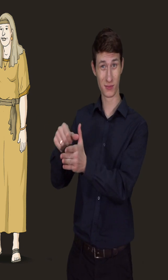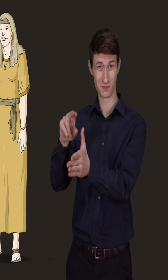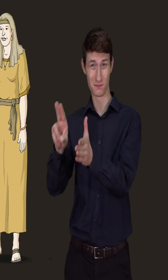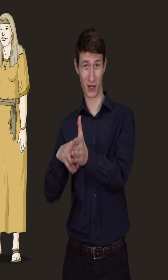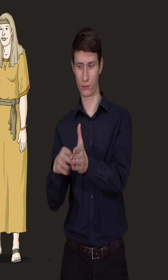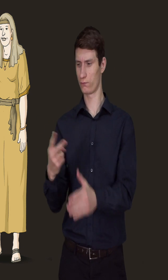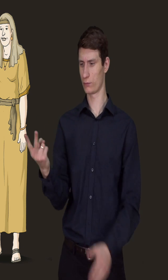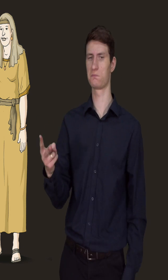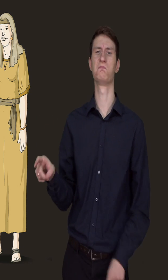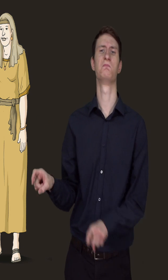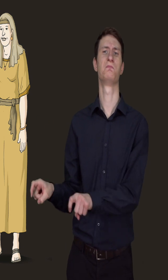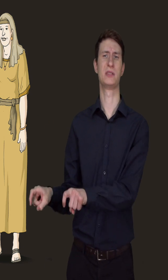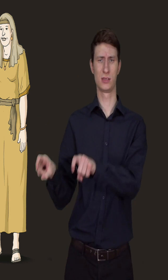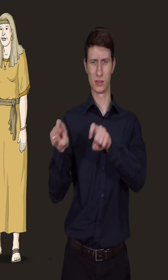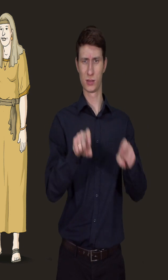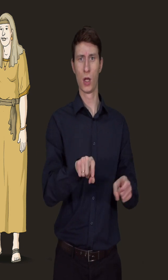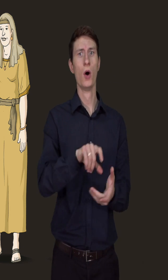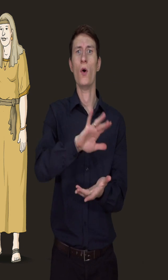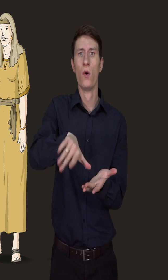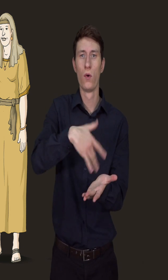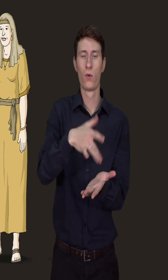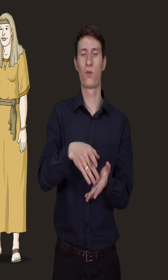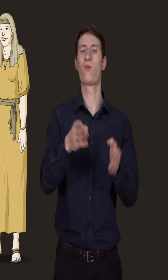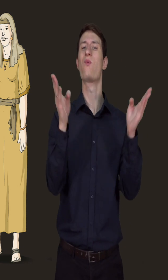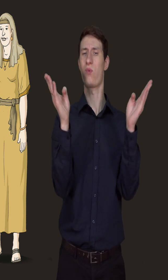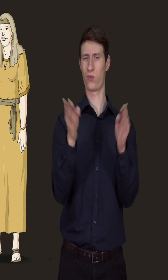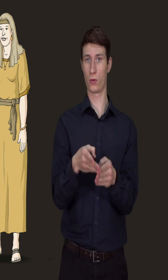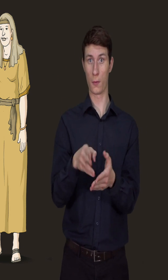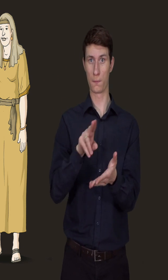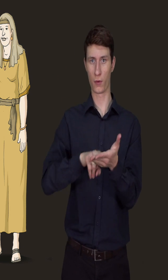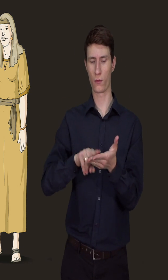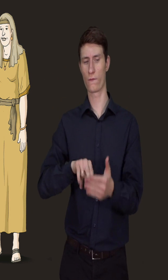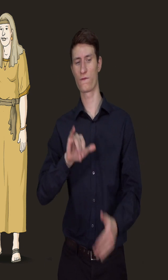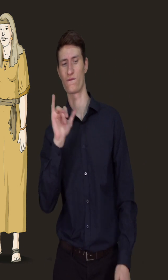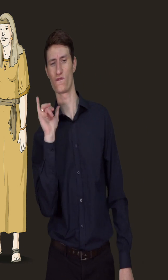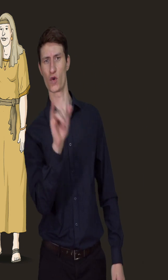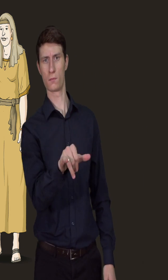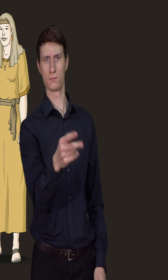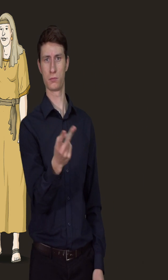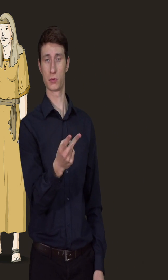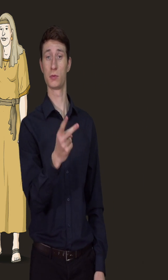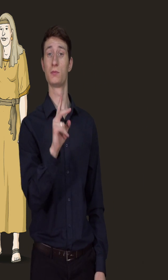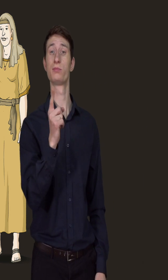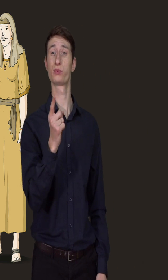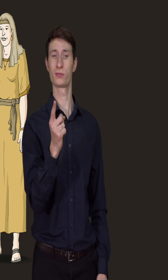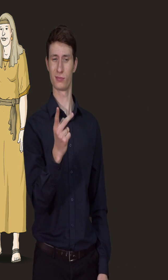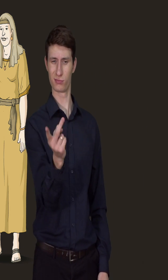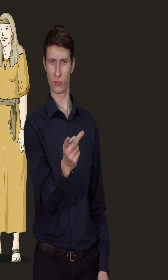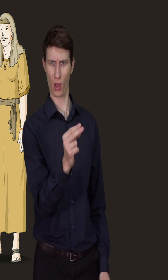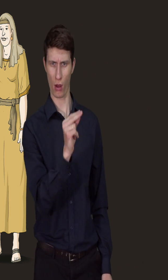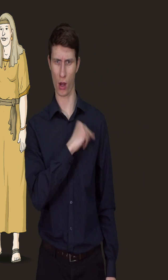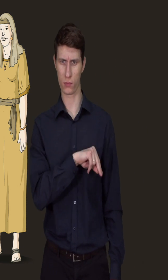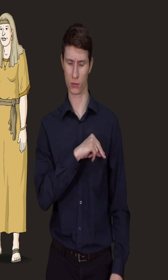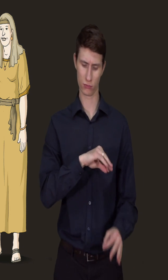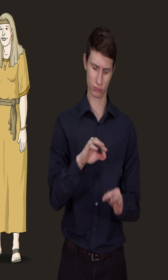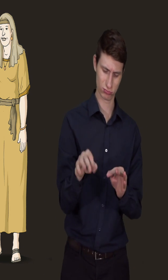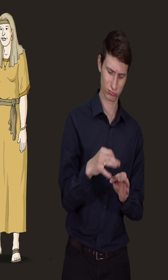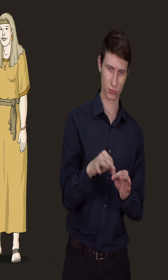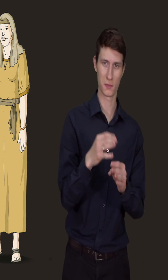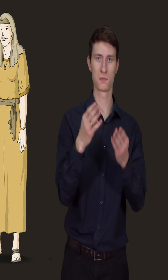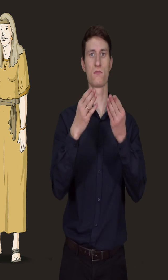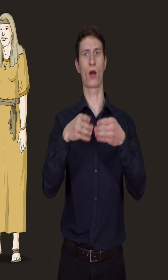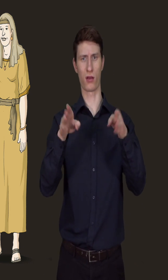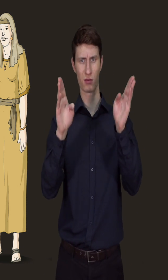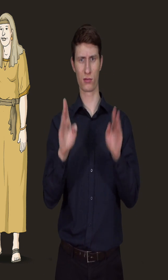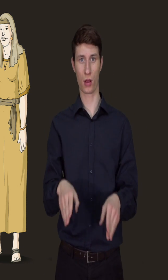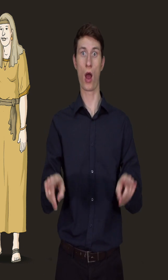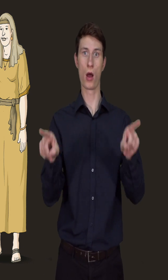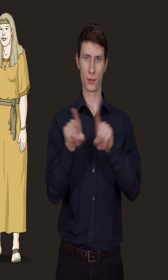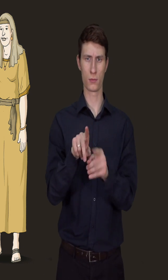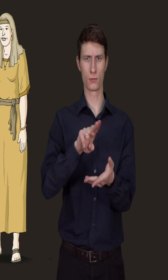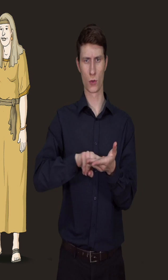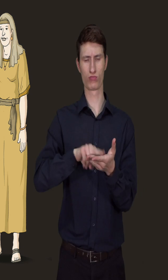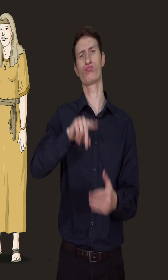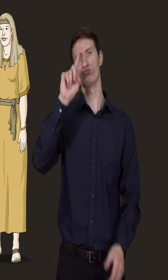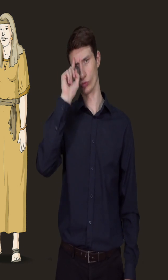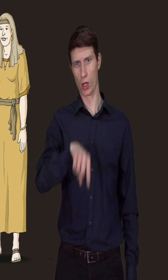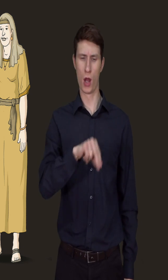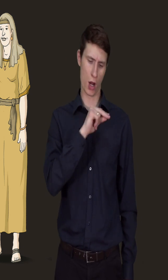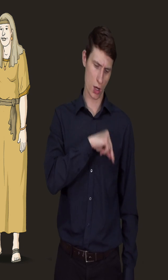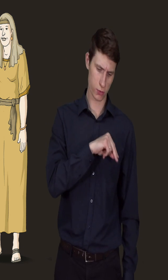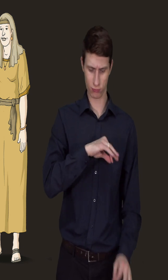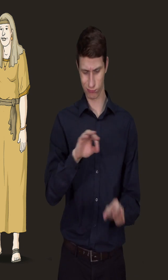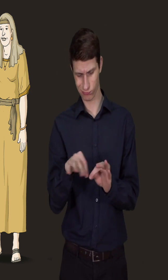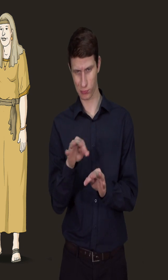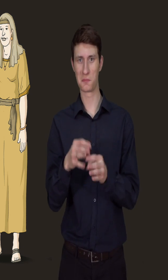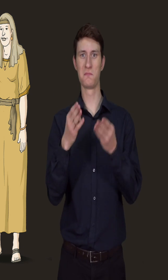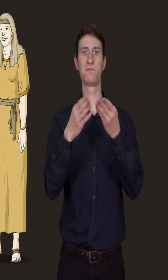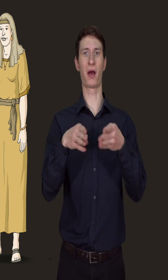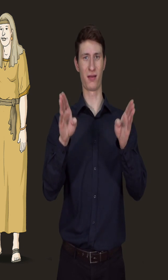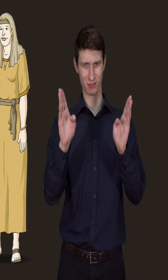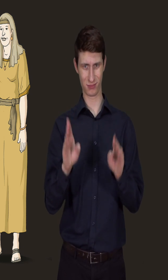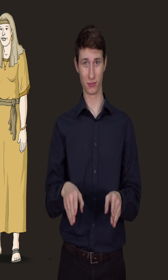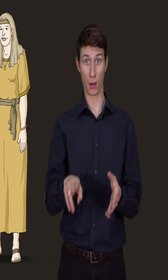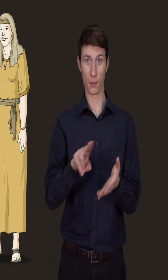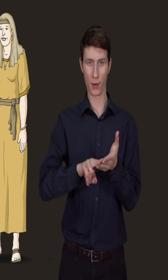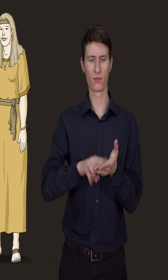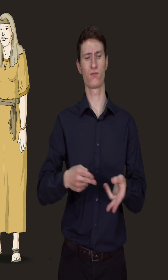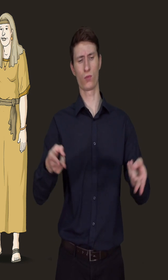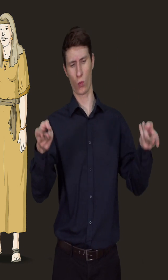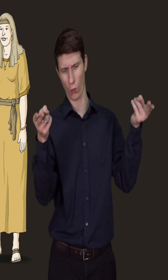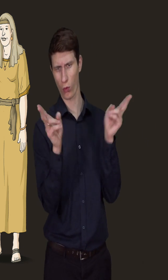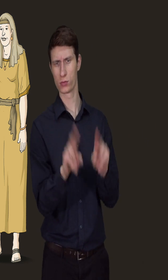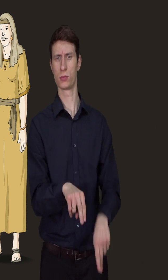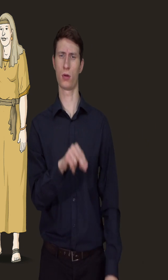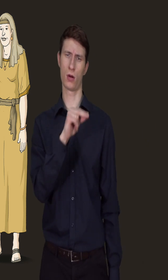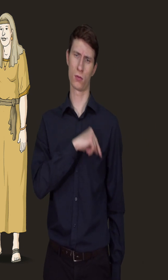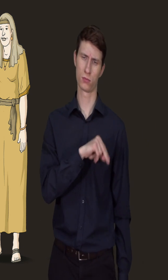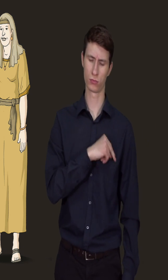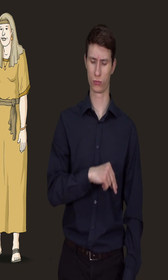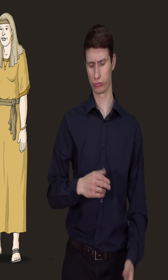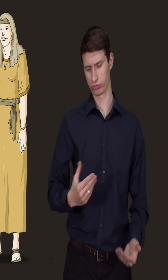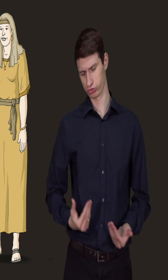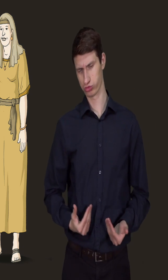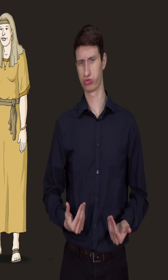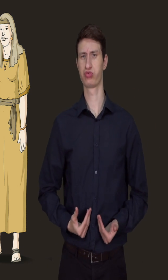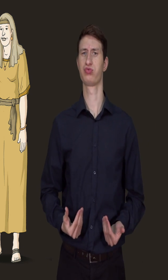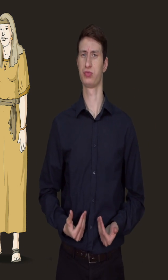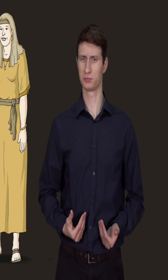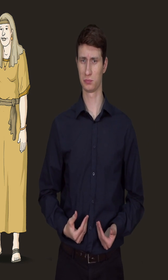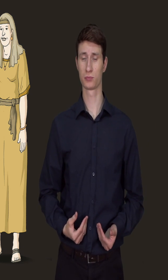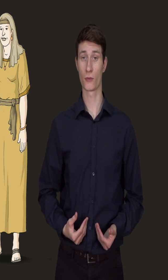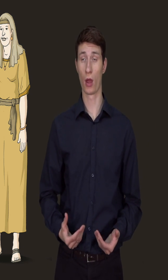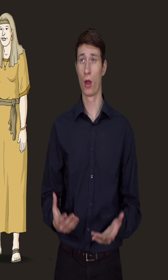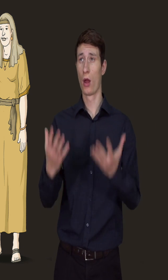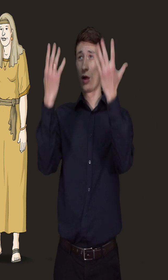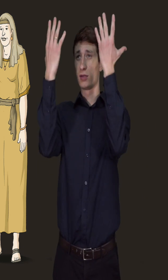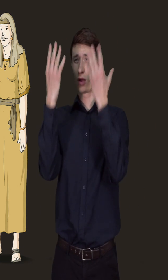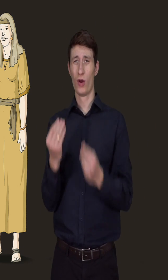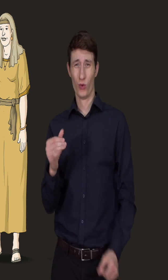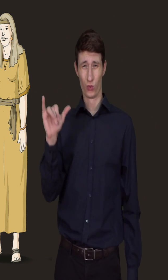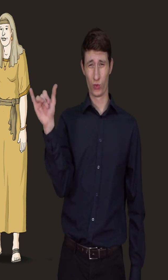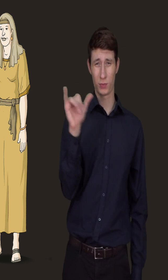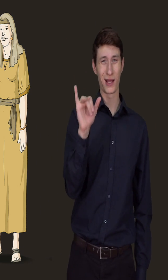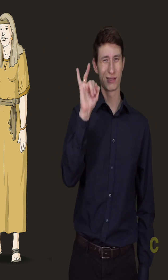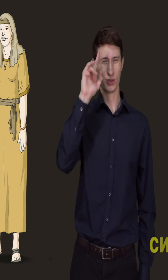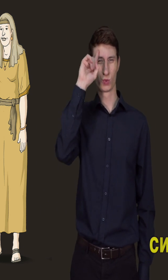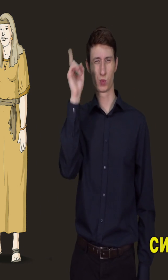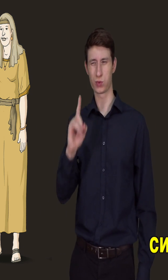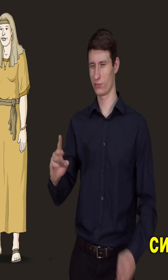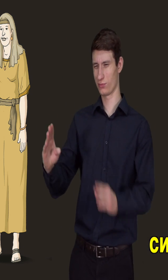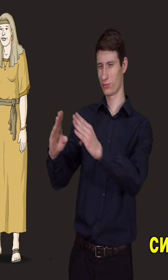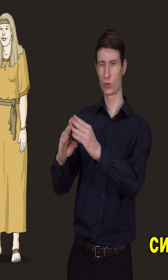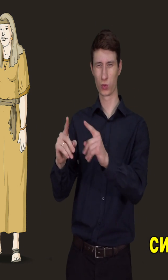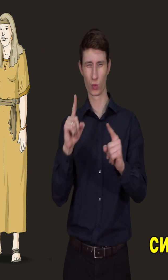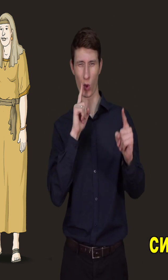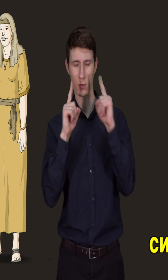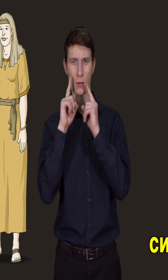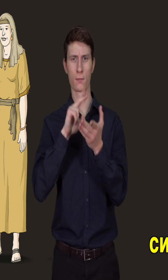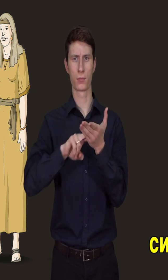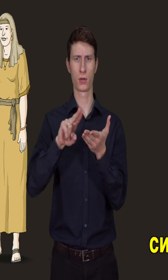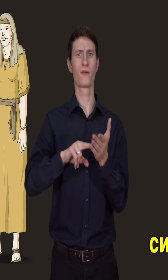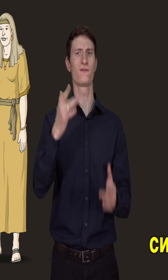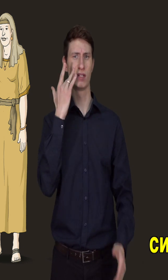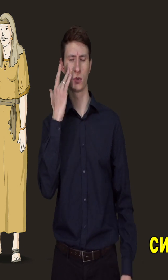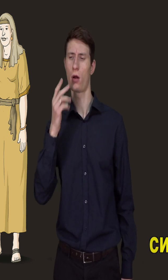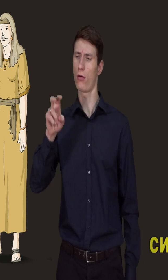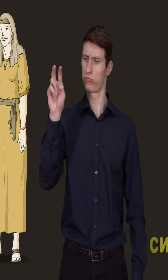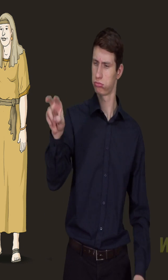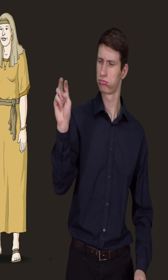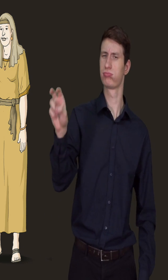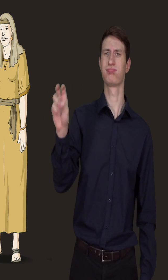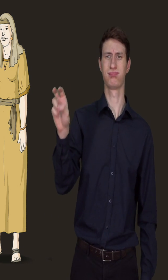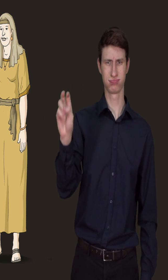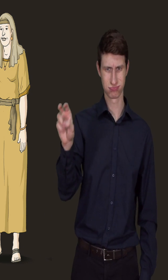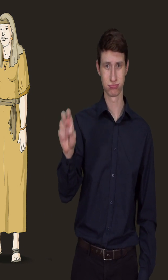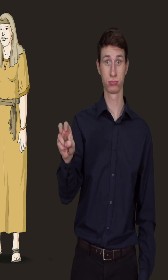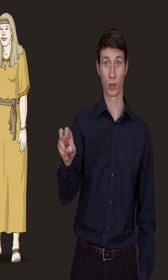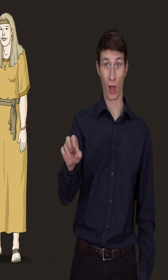Paul went to visit them, and he stayed and worked with them because they were tentmakers by trade, just as he was.